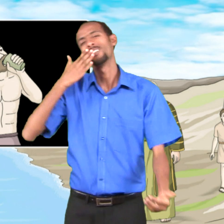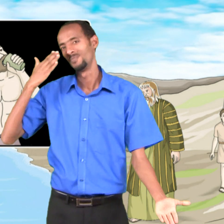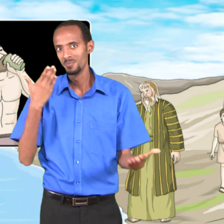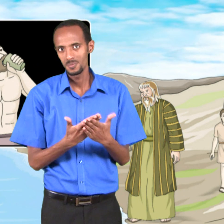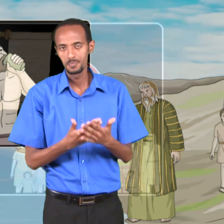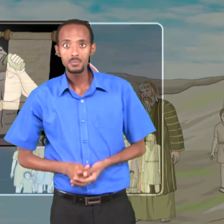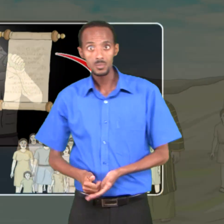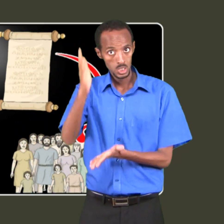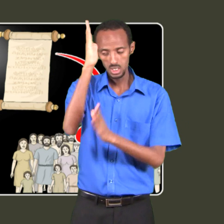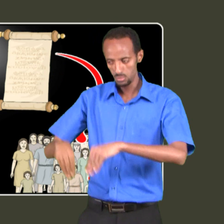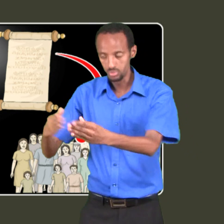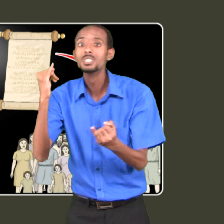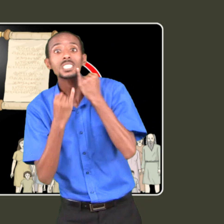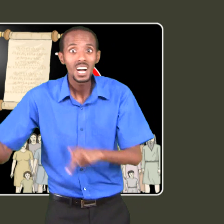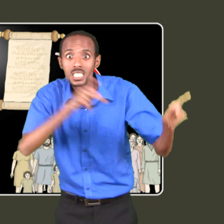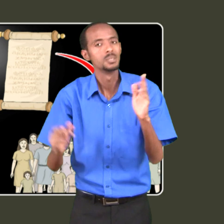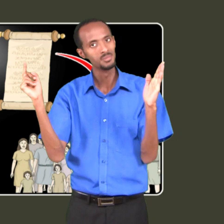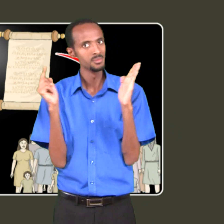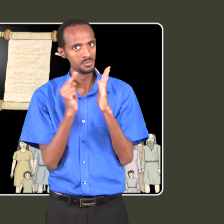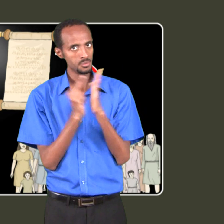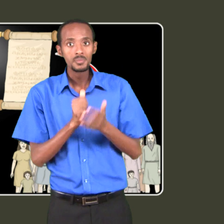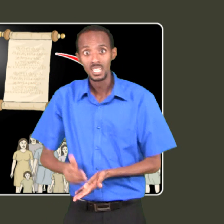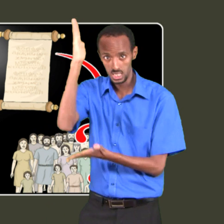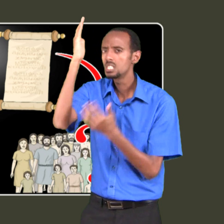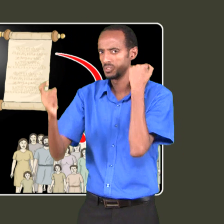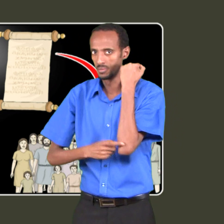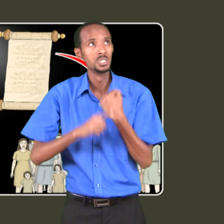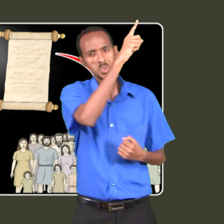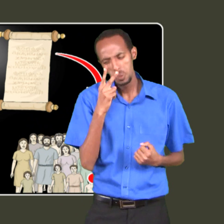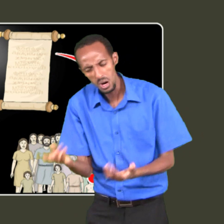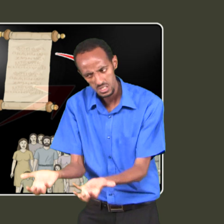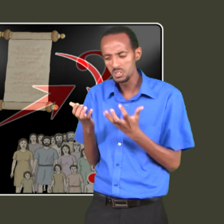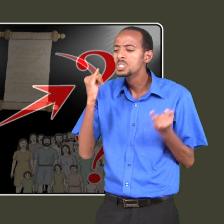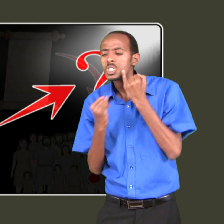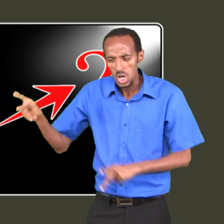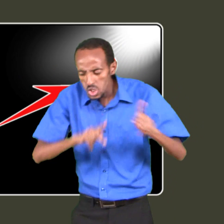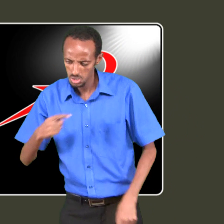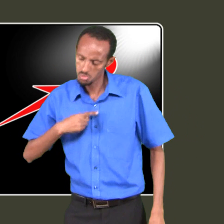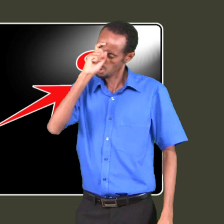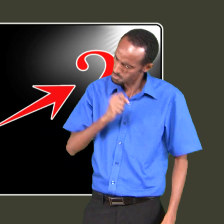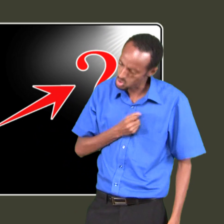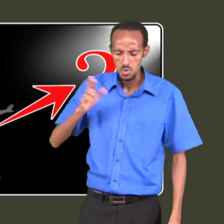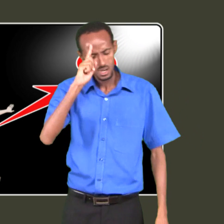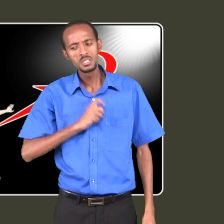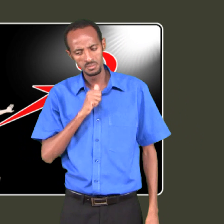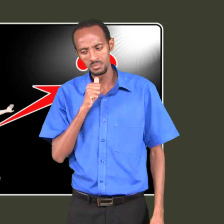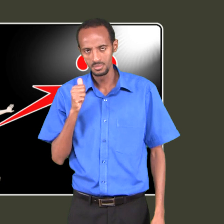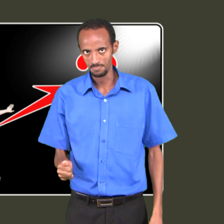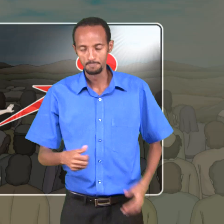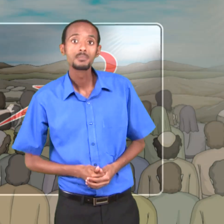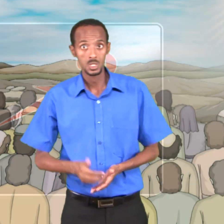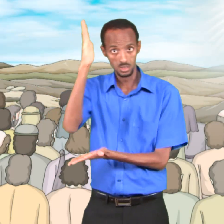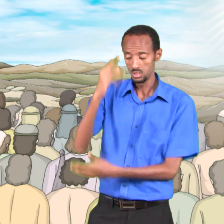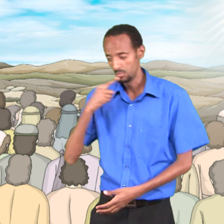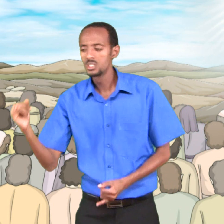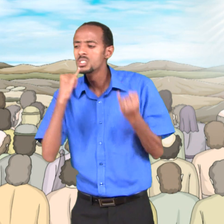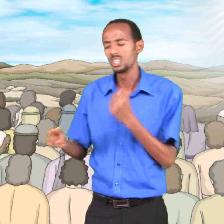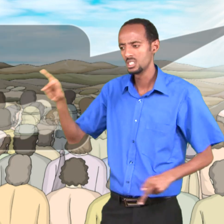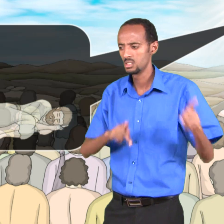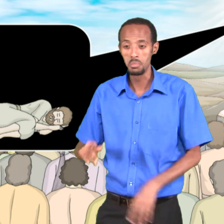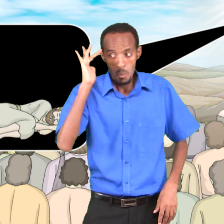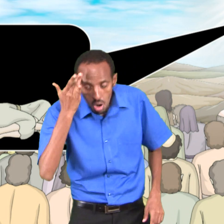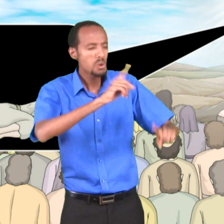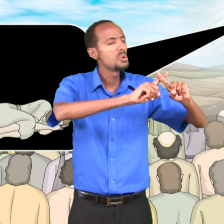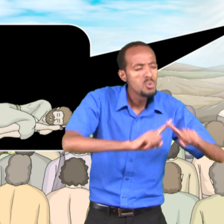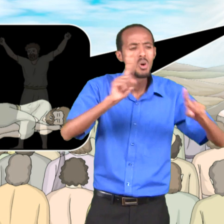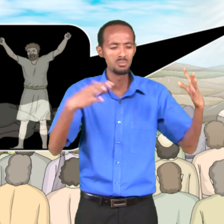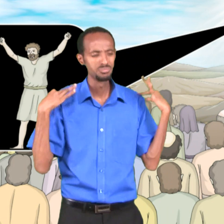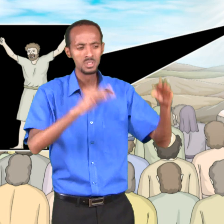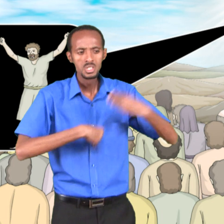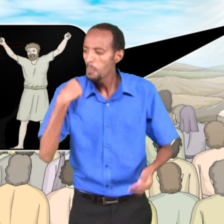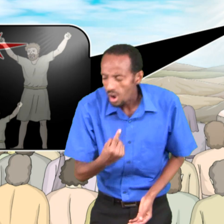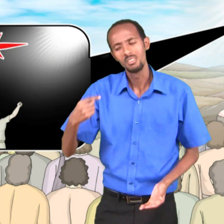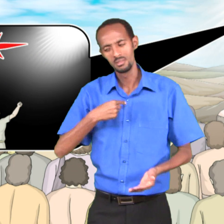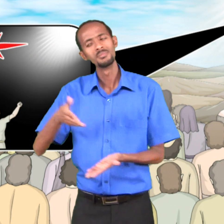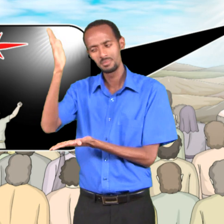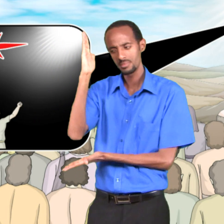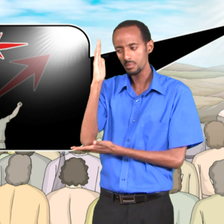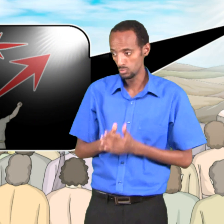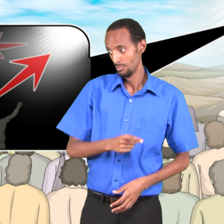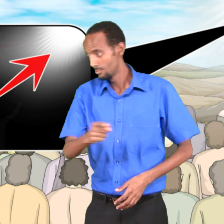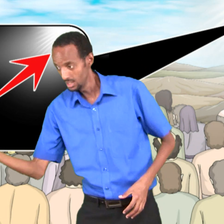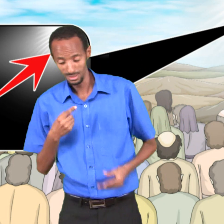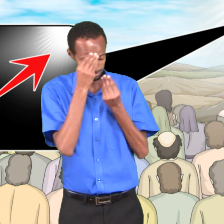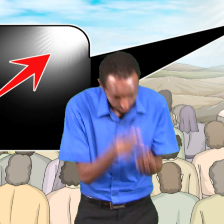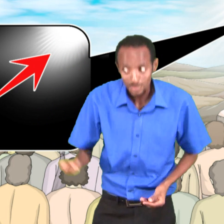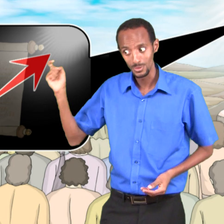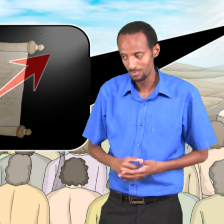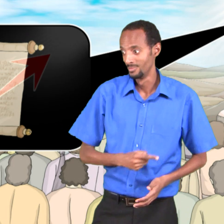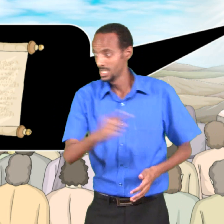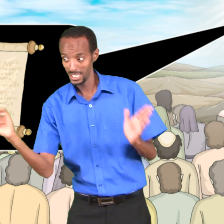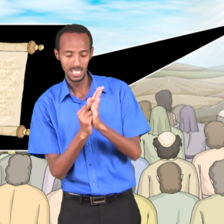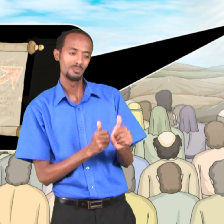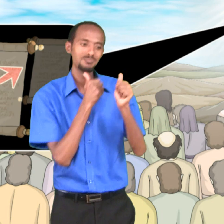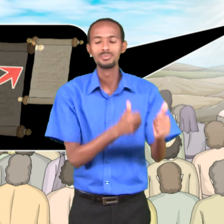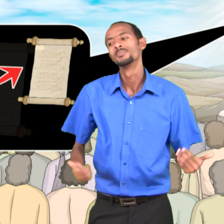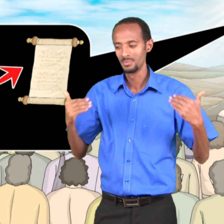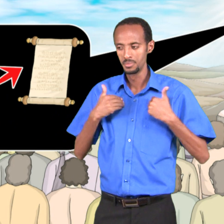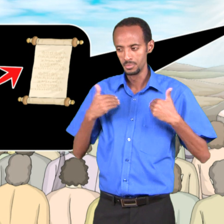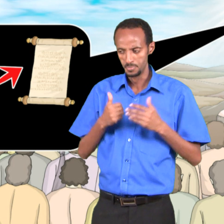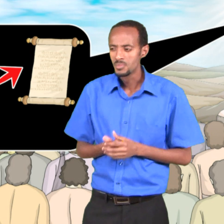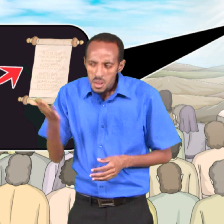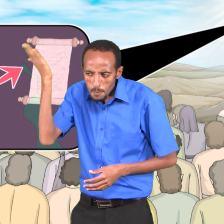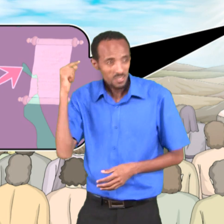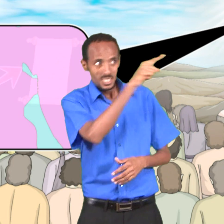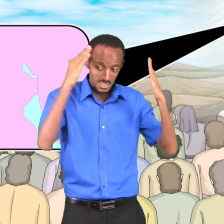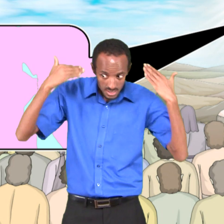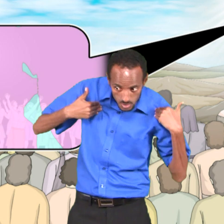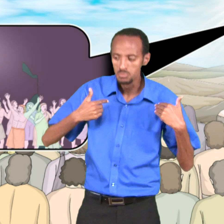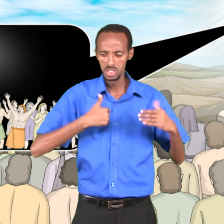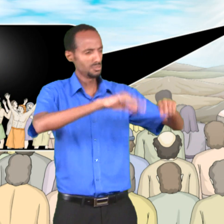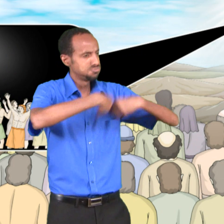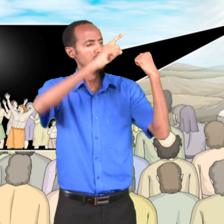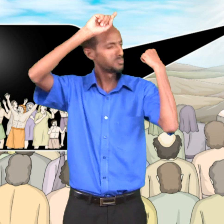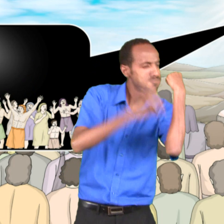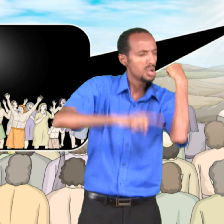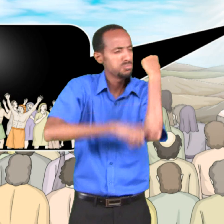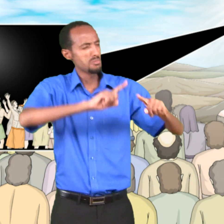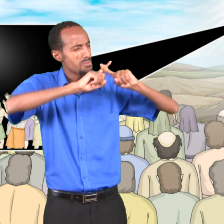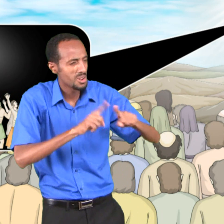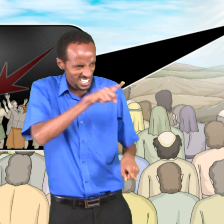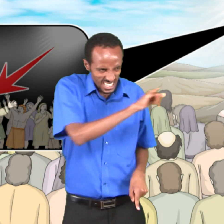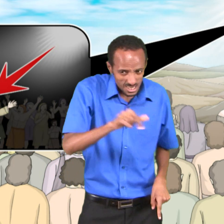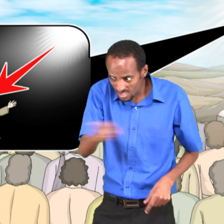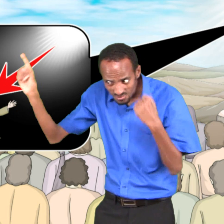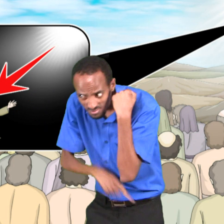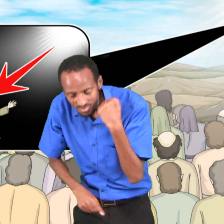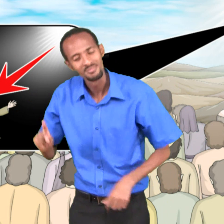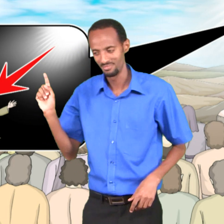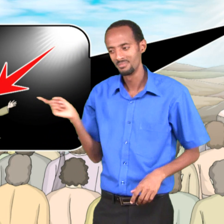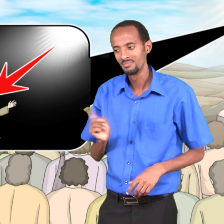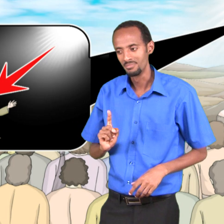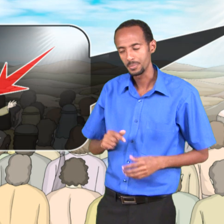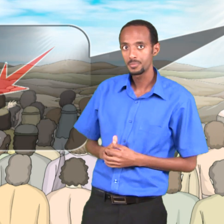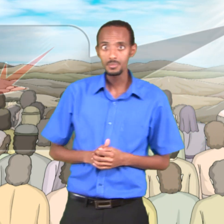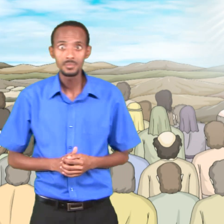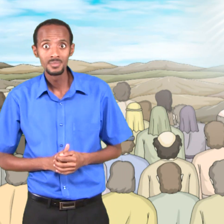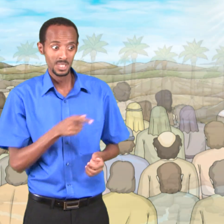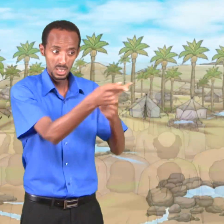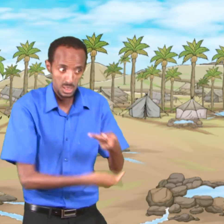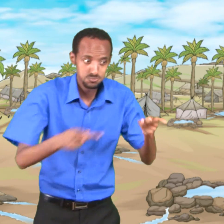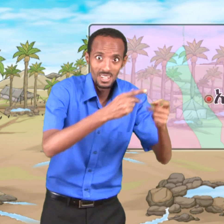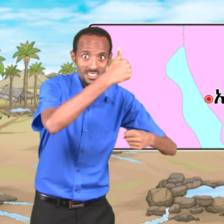There the LORD made for them a statute and an ordinance, and there He tested them, saying, “If you will listen carefully to the voice of the LORD your God, and do what is right in His eyes, and pay attention to His commands, and keep all His statutes, then I will not bring on you any of the diseases I inflicted on the Egyptians.